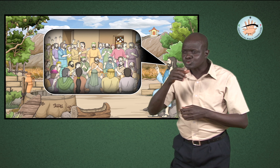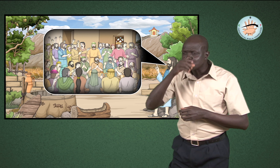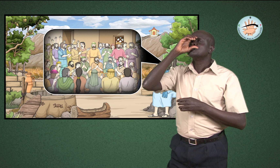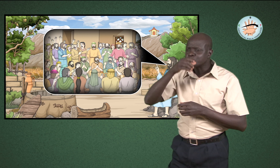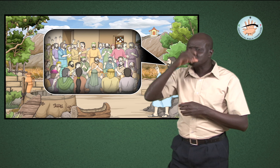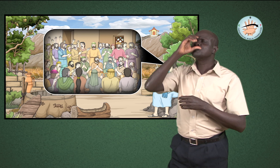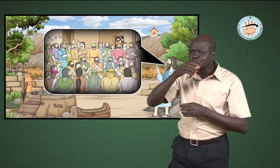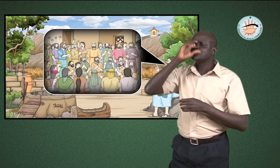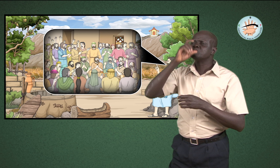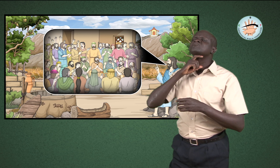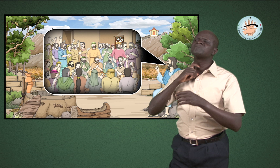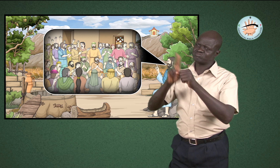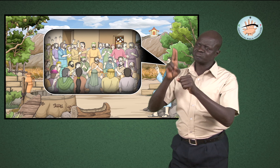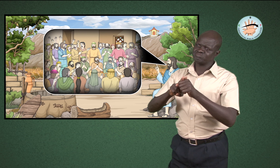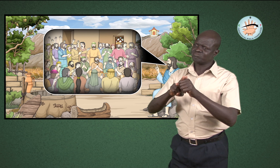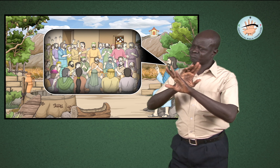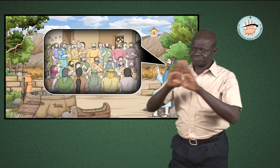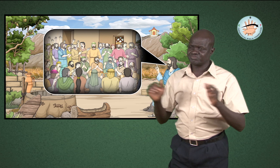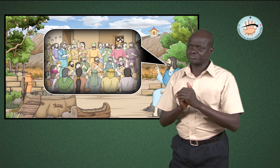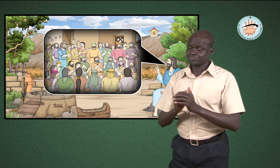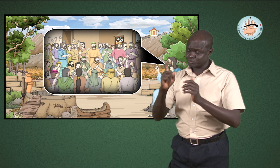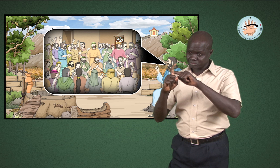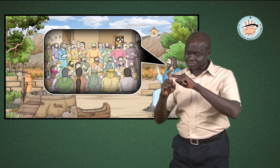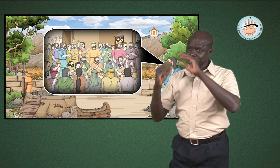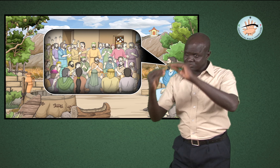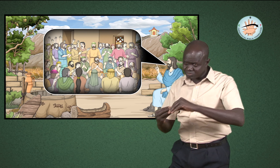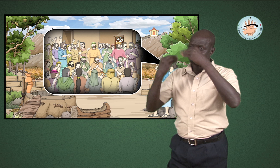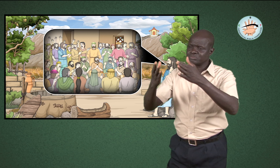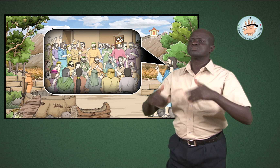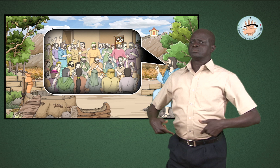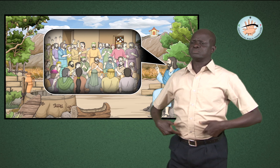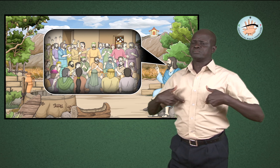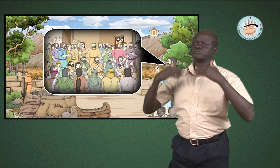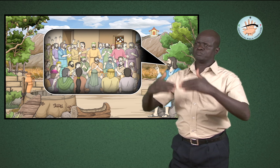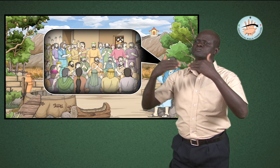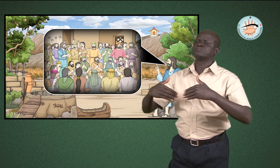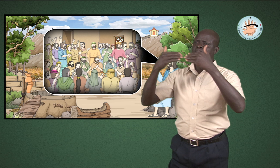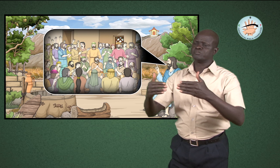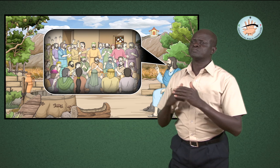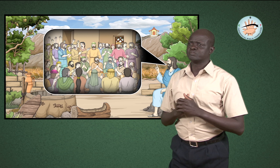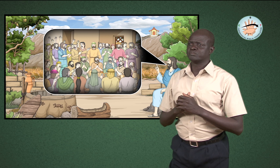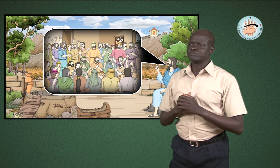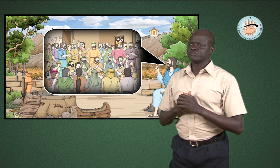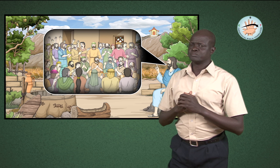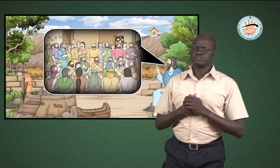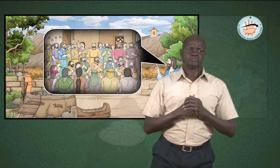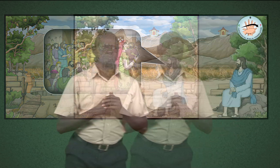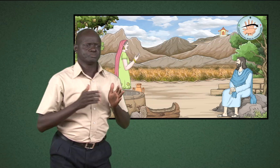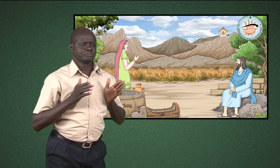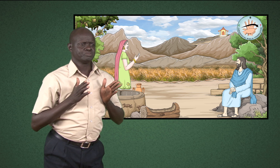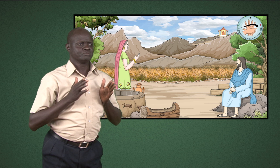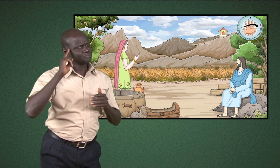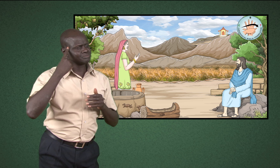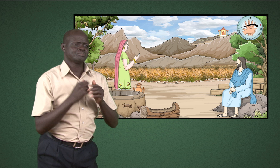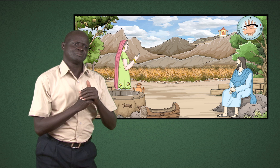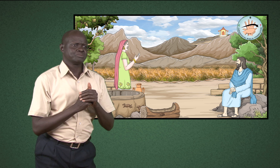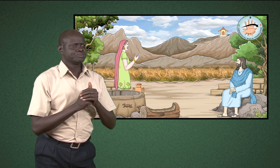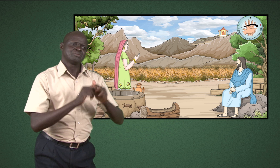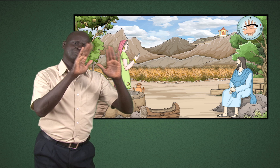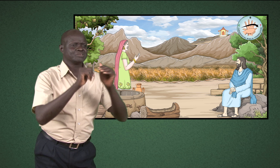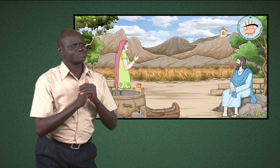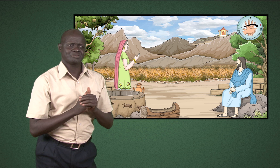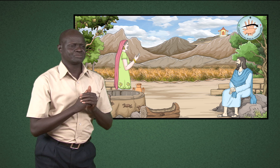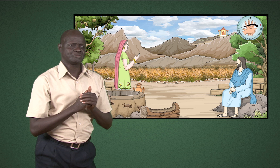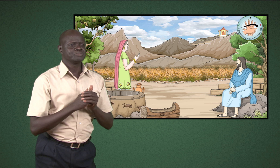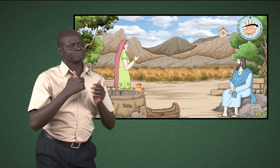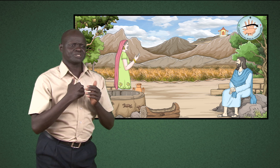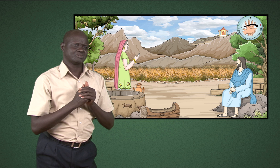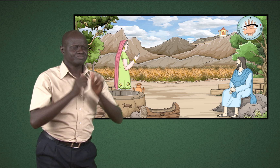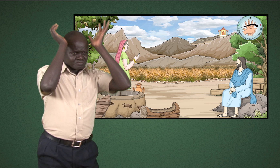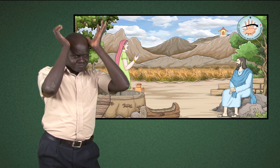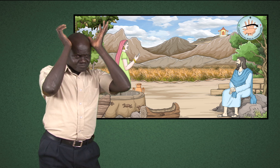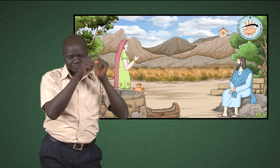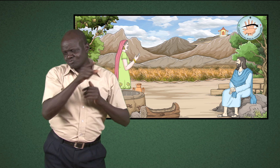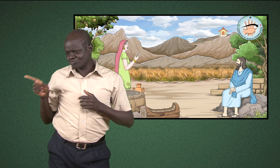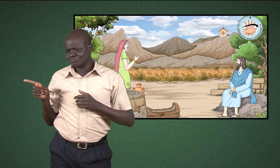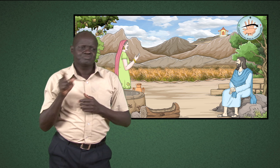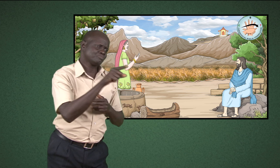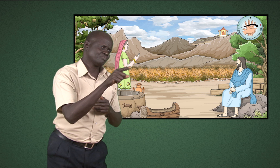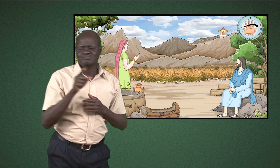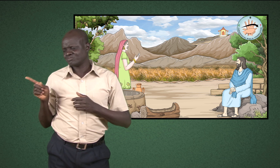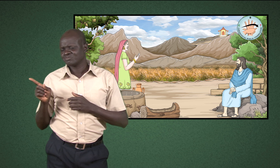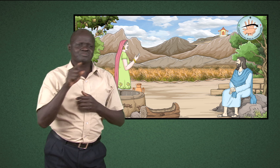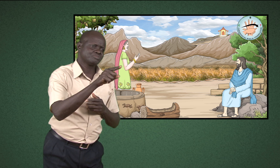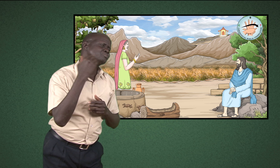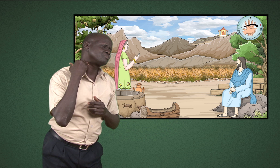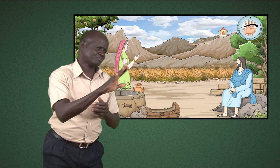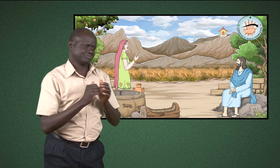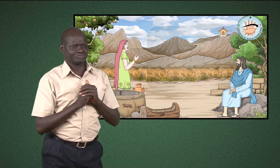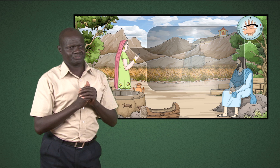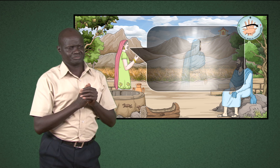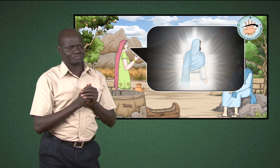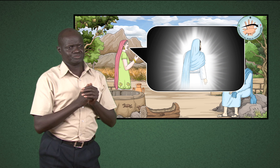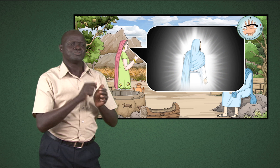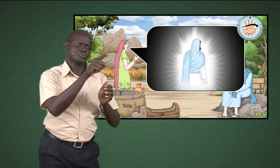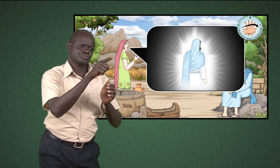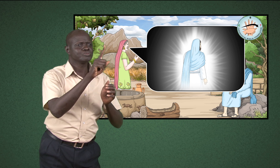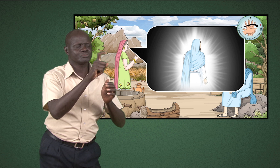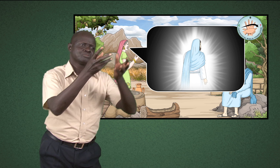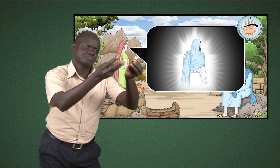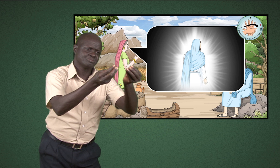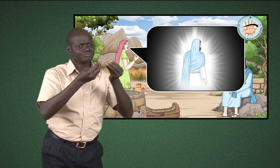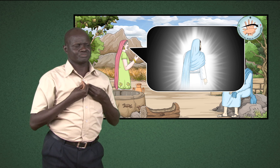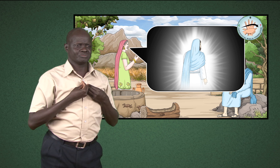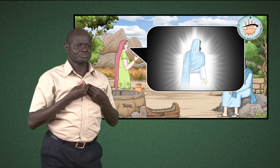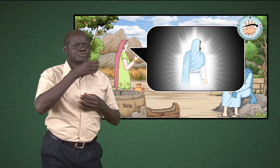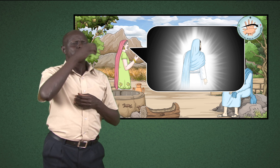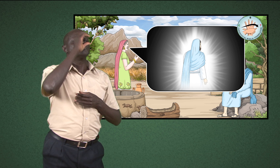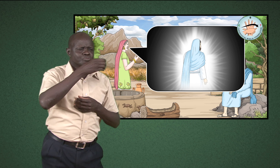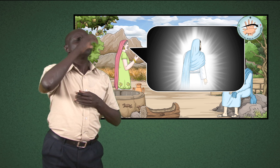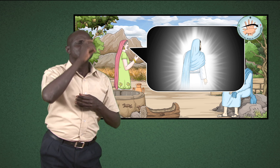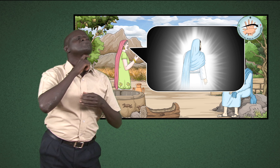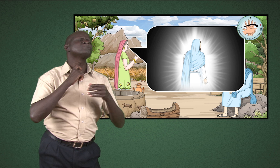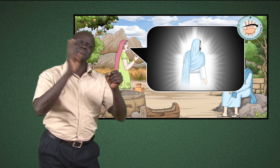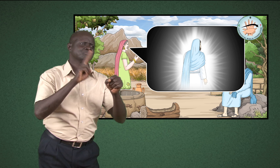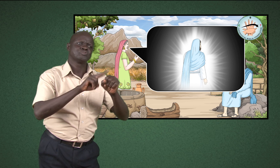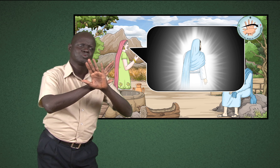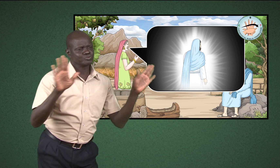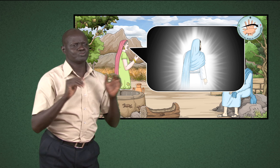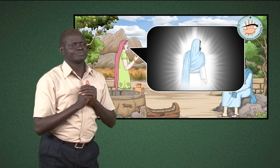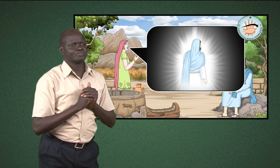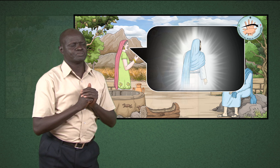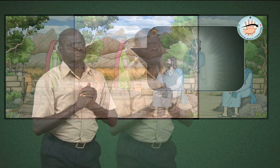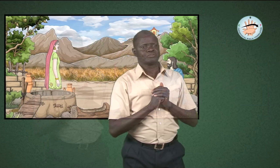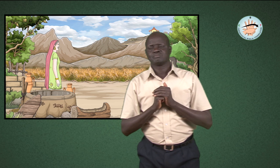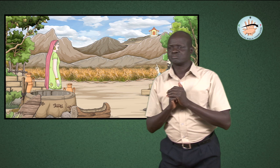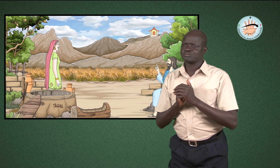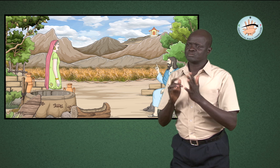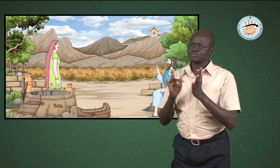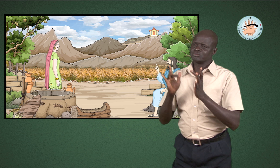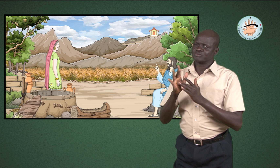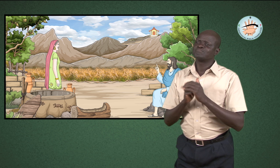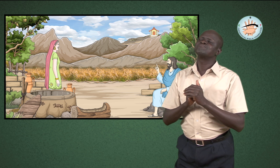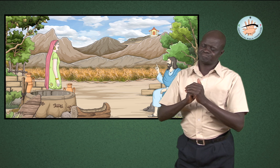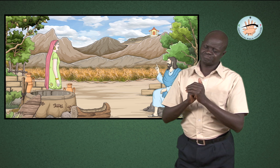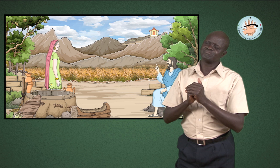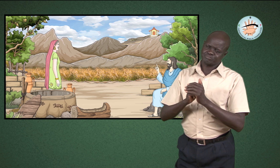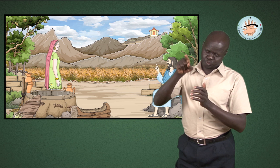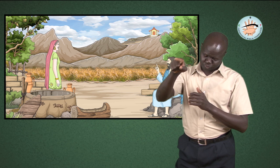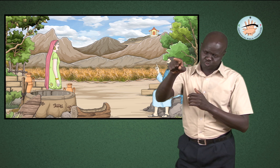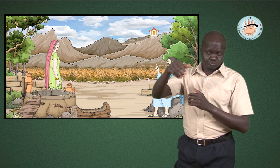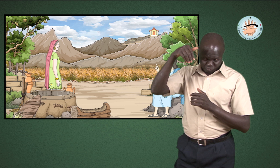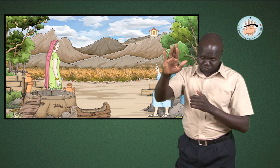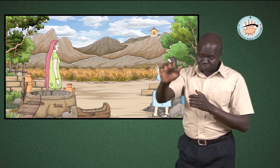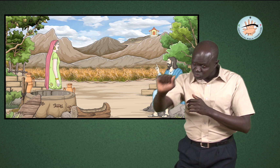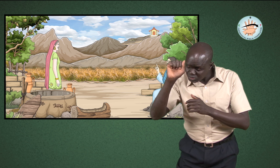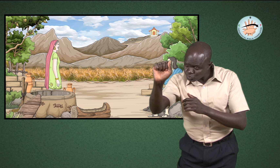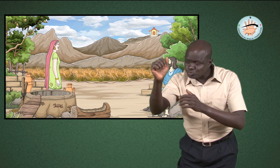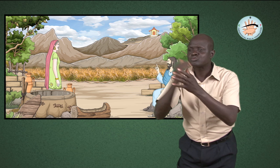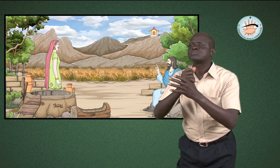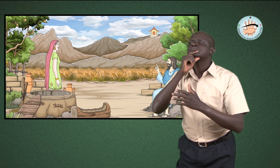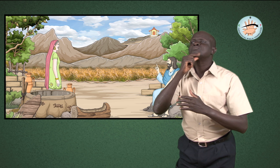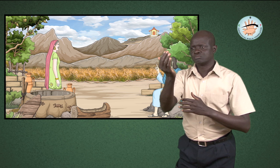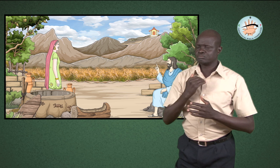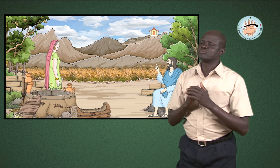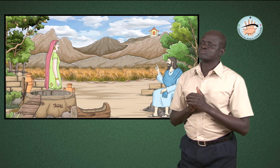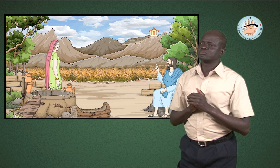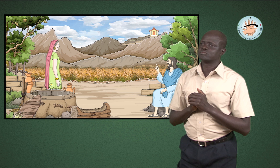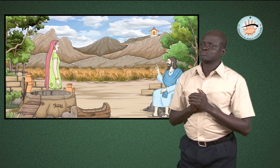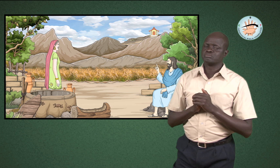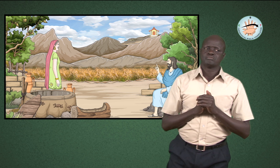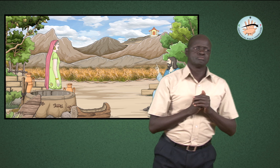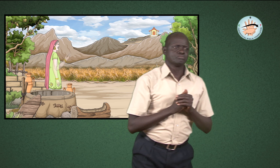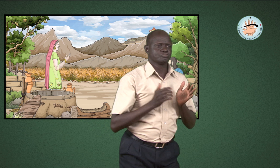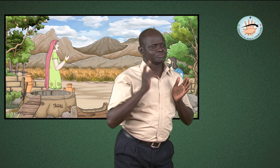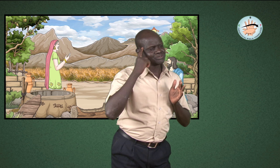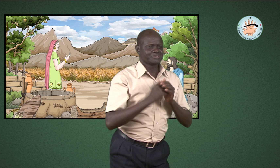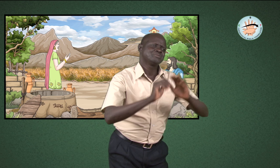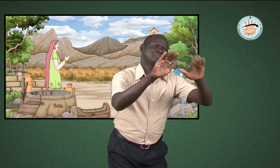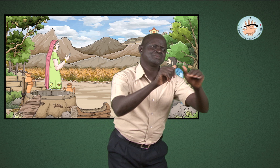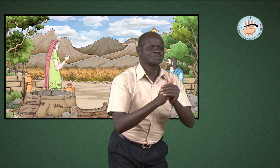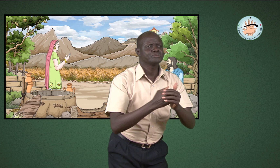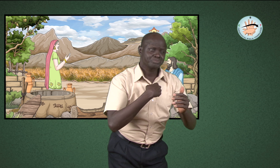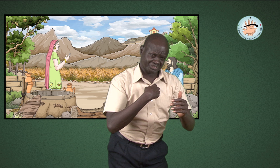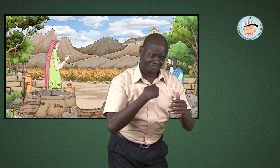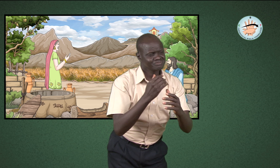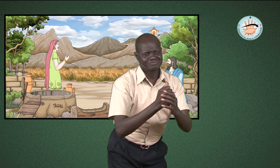The woman said to Him, “Sir, give me this water so that I will not get thirsty and have to keep coming here to draw water.” Jesus told her, “Go, call your husband and come back.” “I have no husband,” the woman replied.